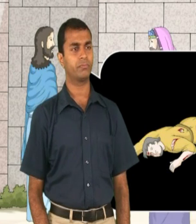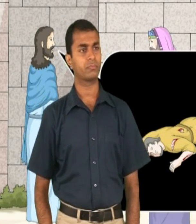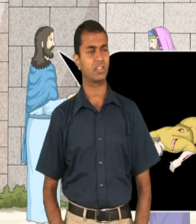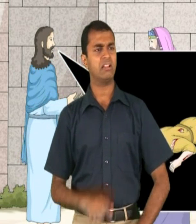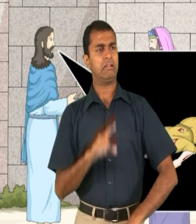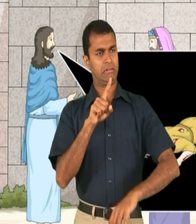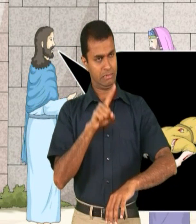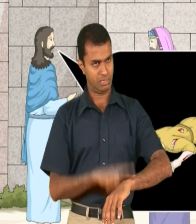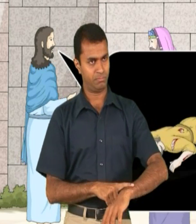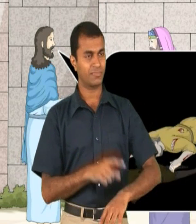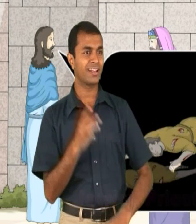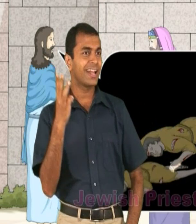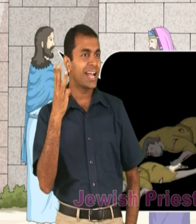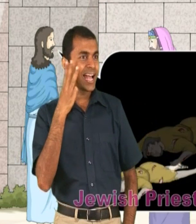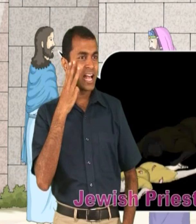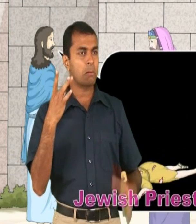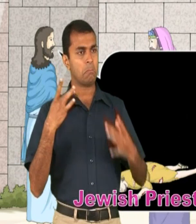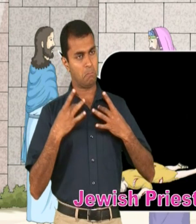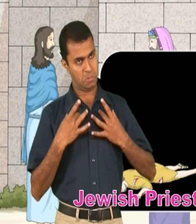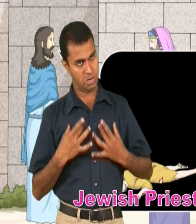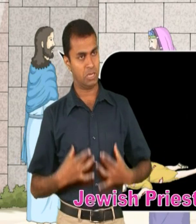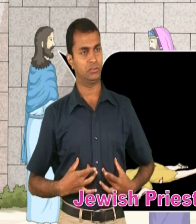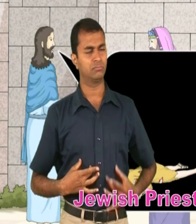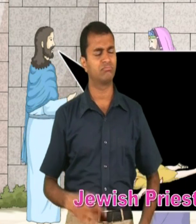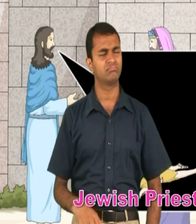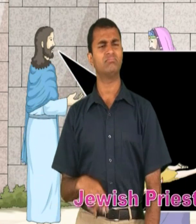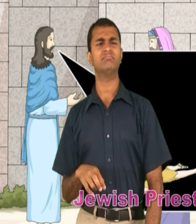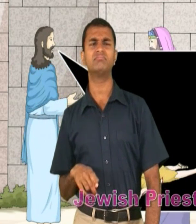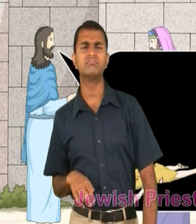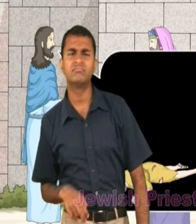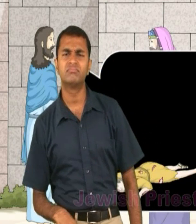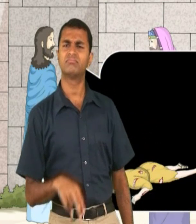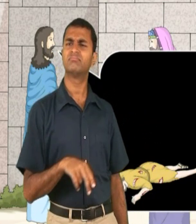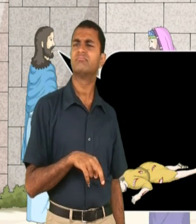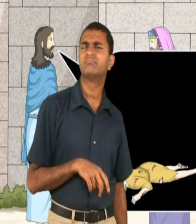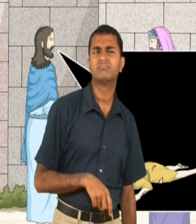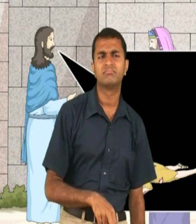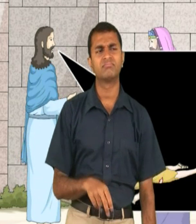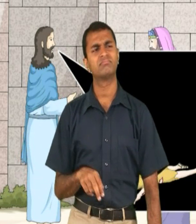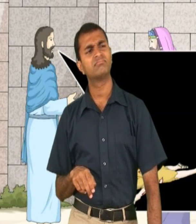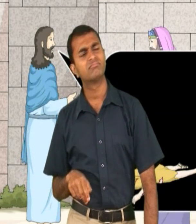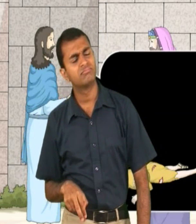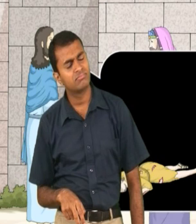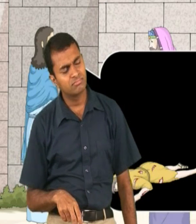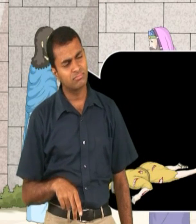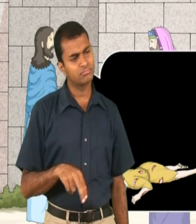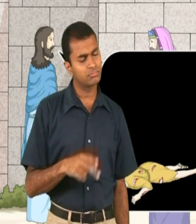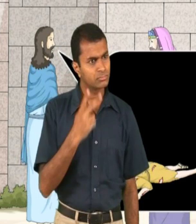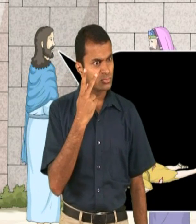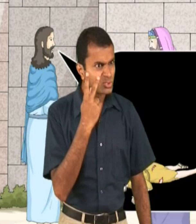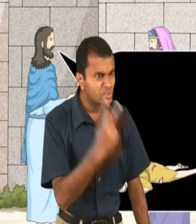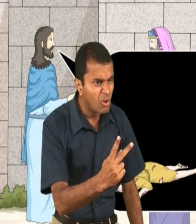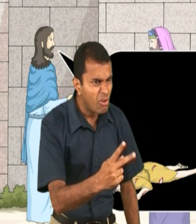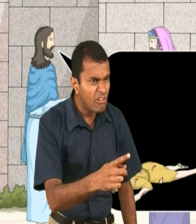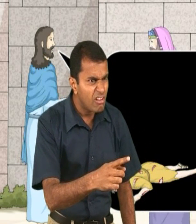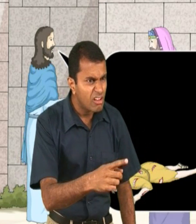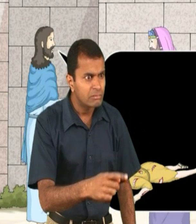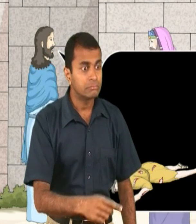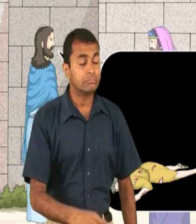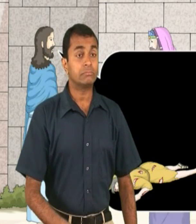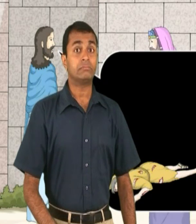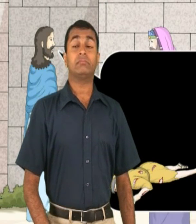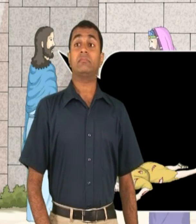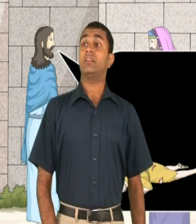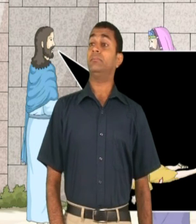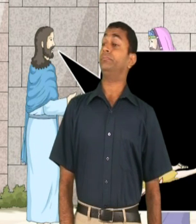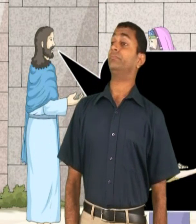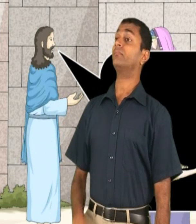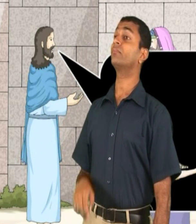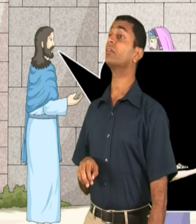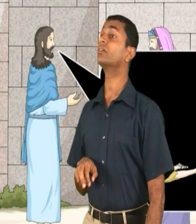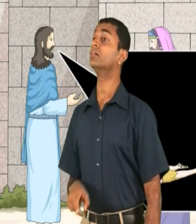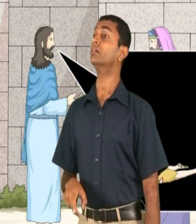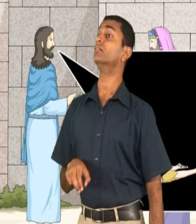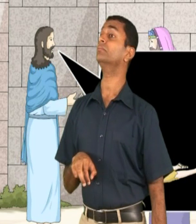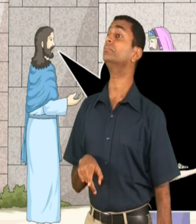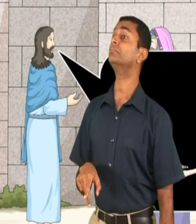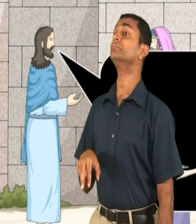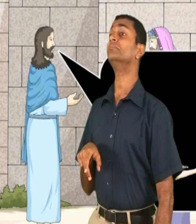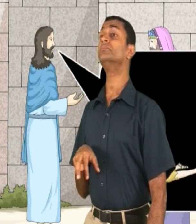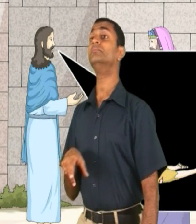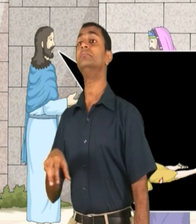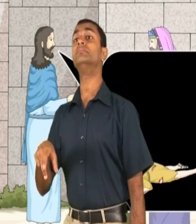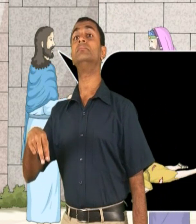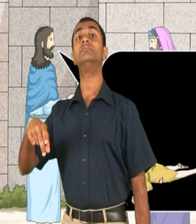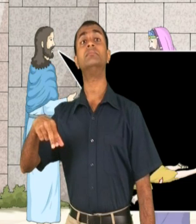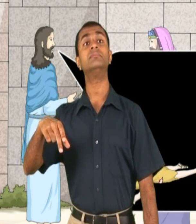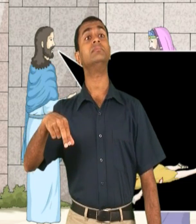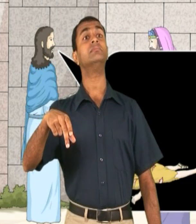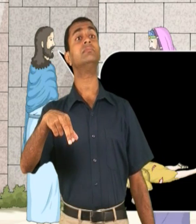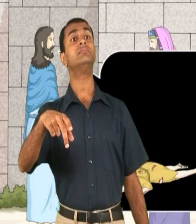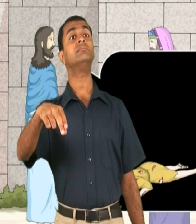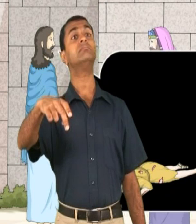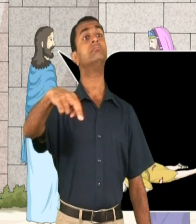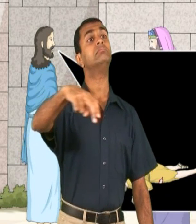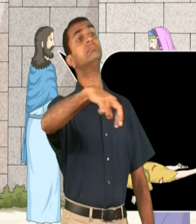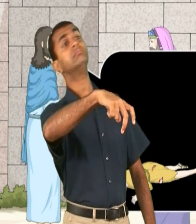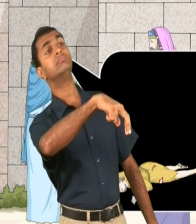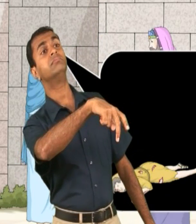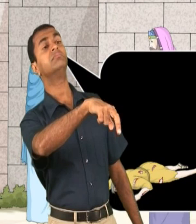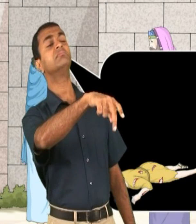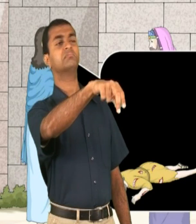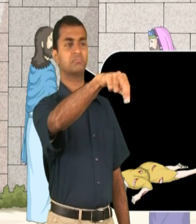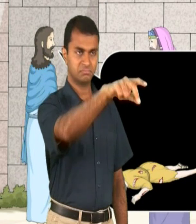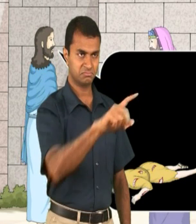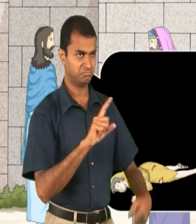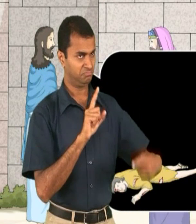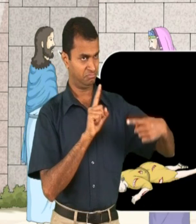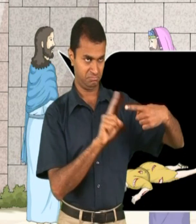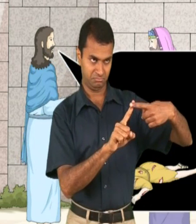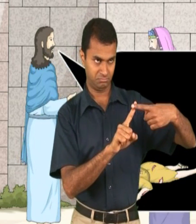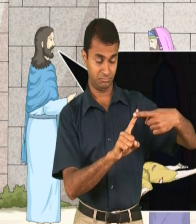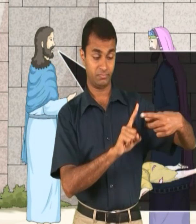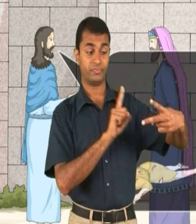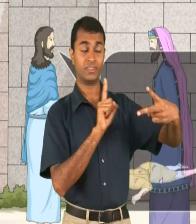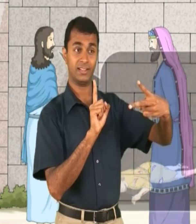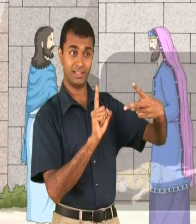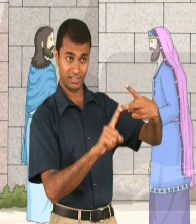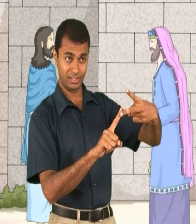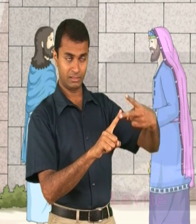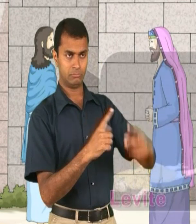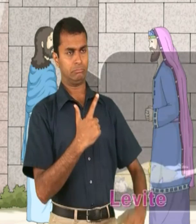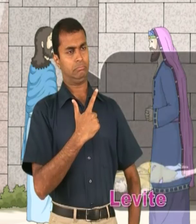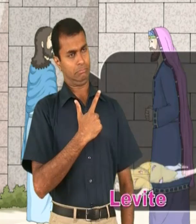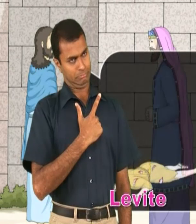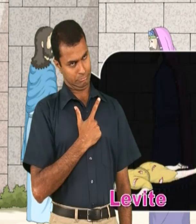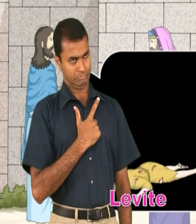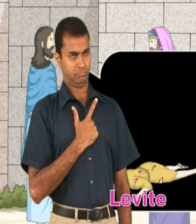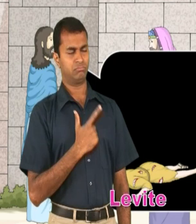Now by chance a priest was going down the same road, but when he saw him, he passed by on the other side.